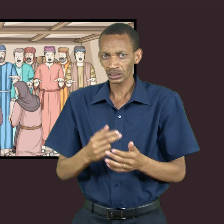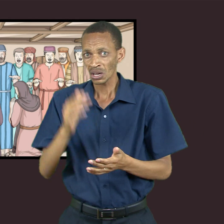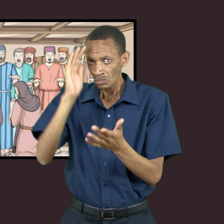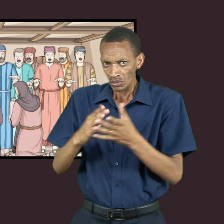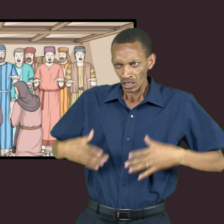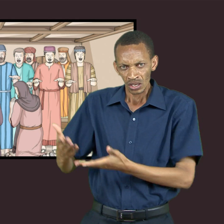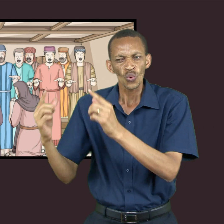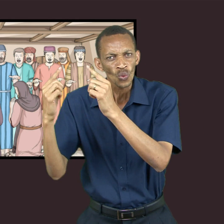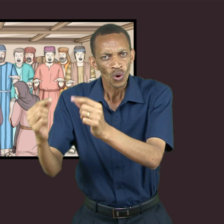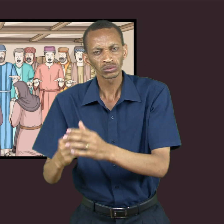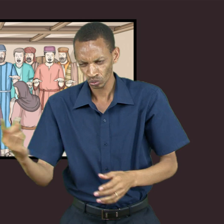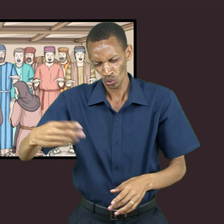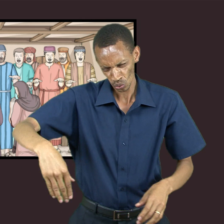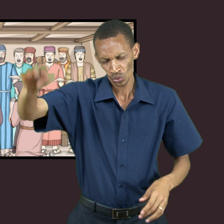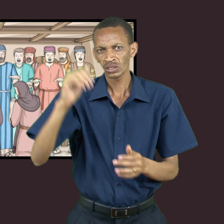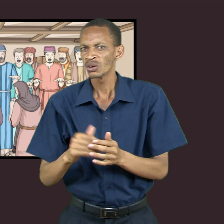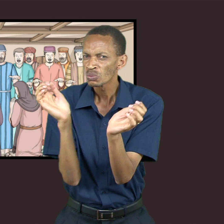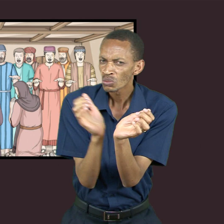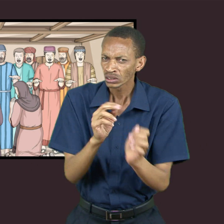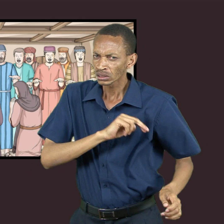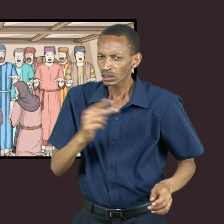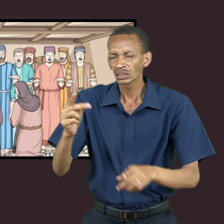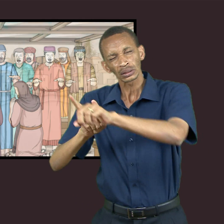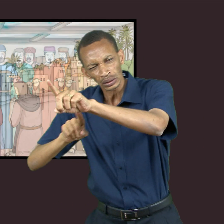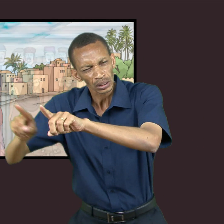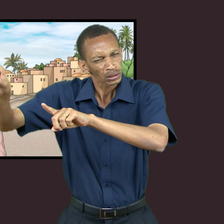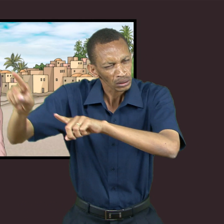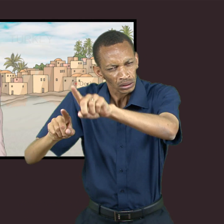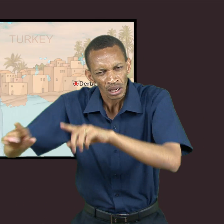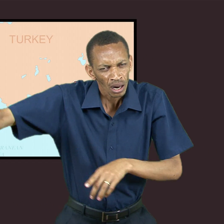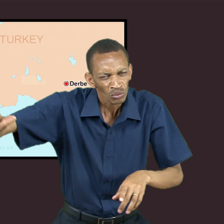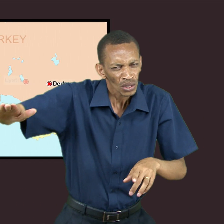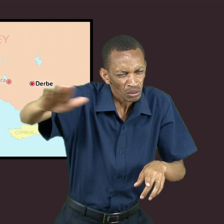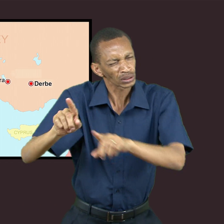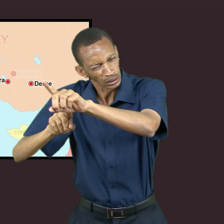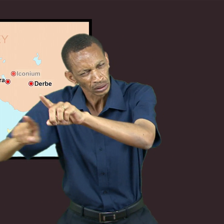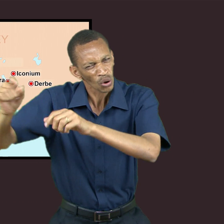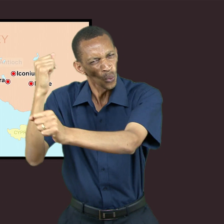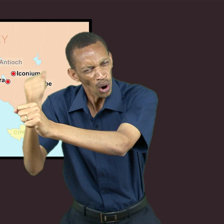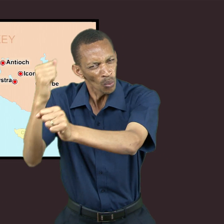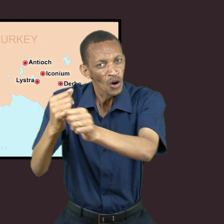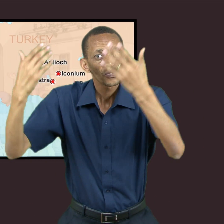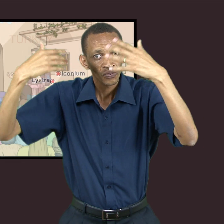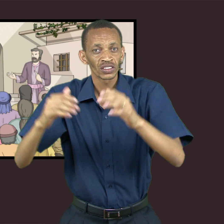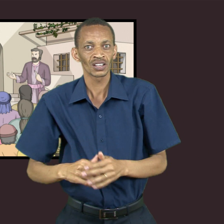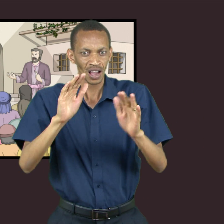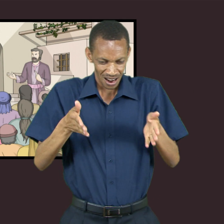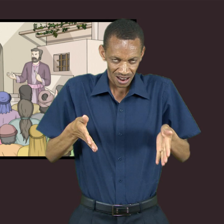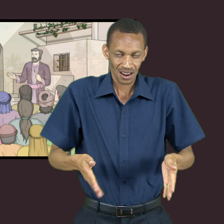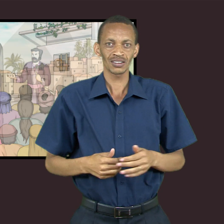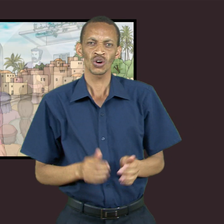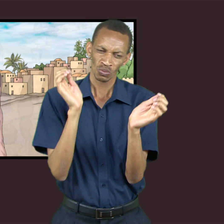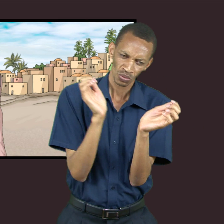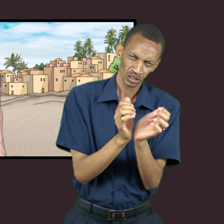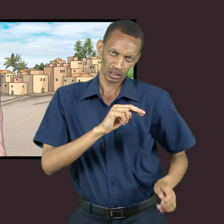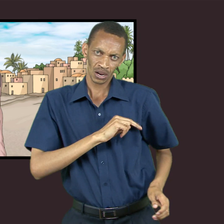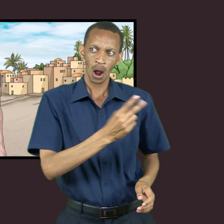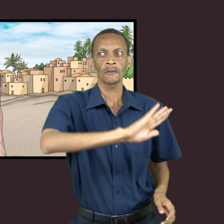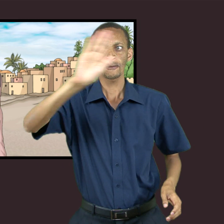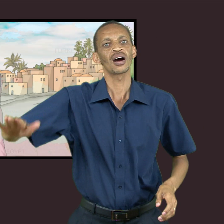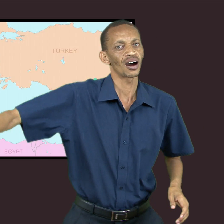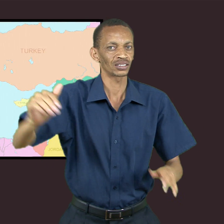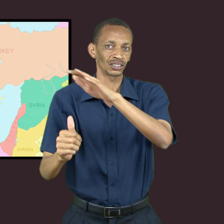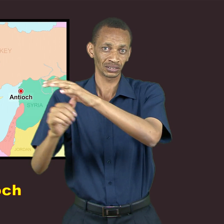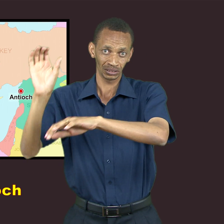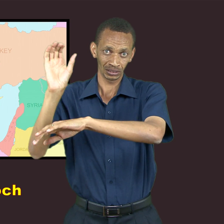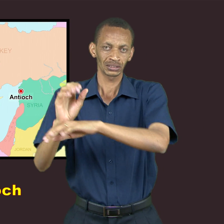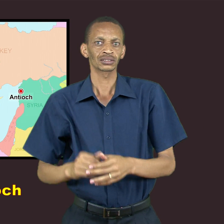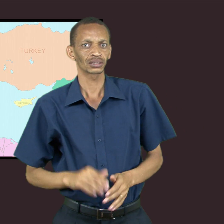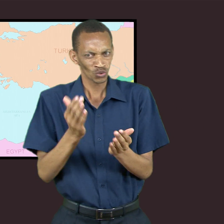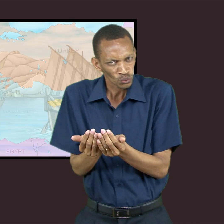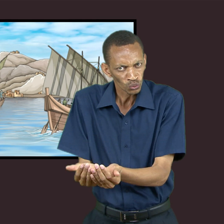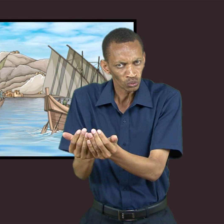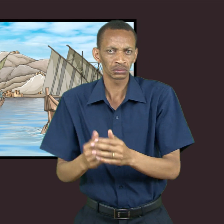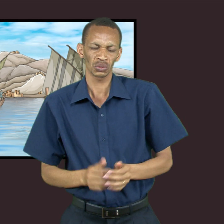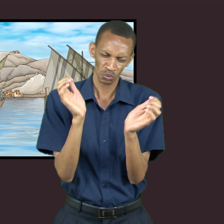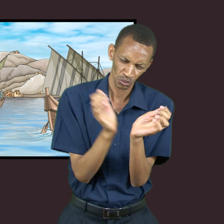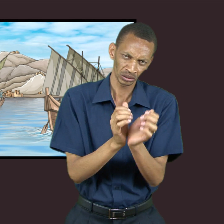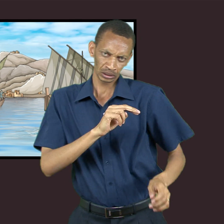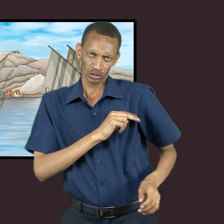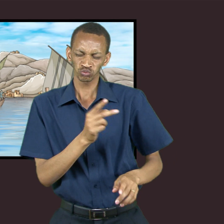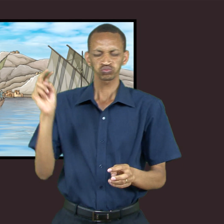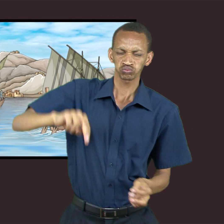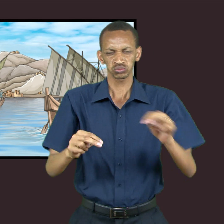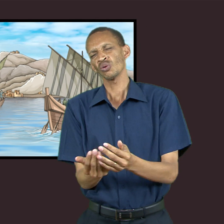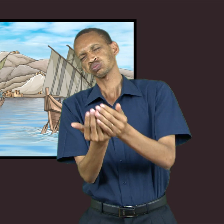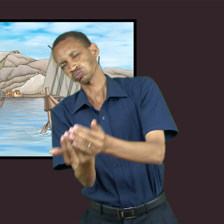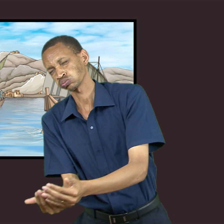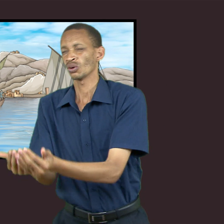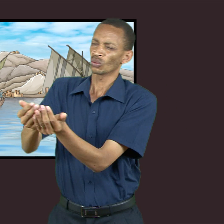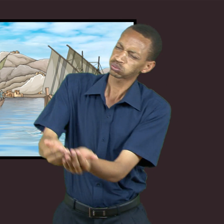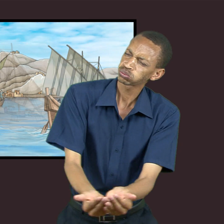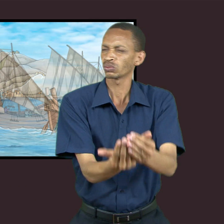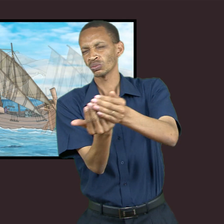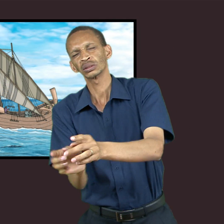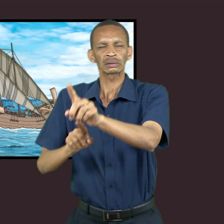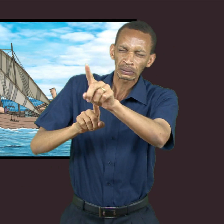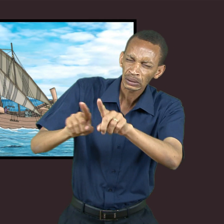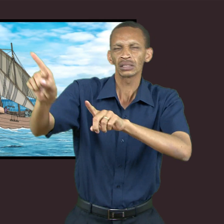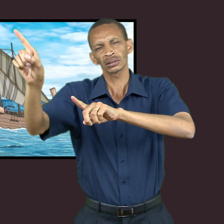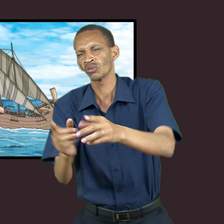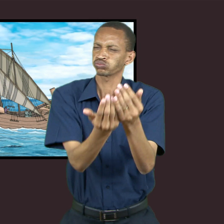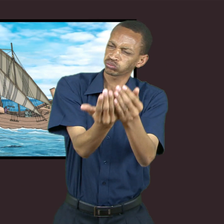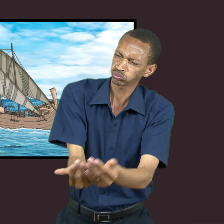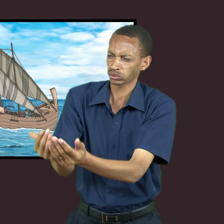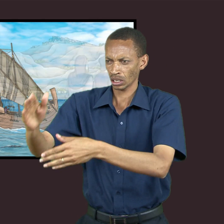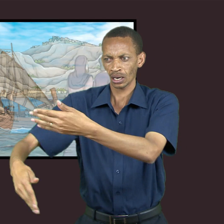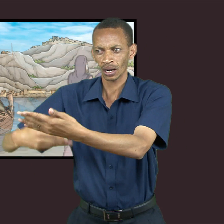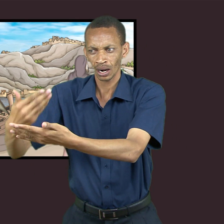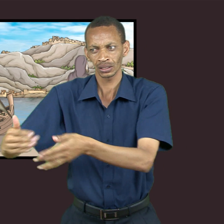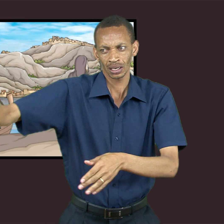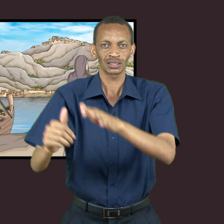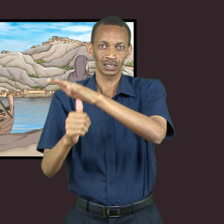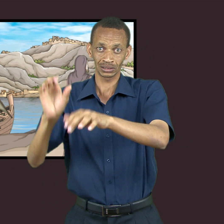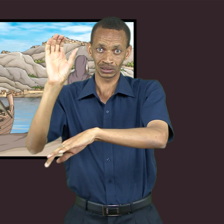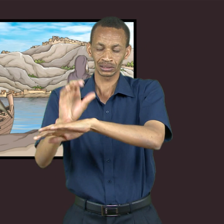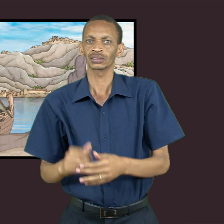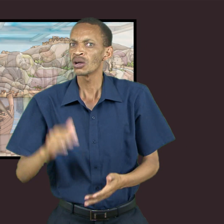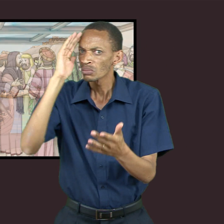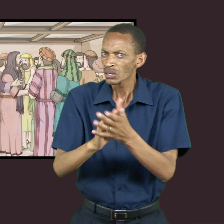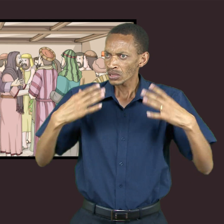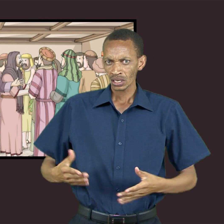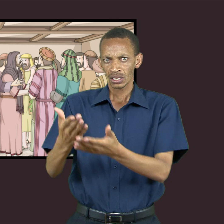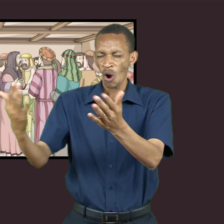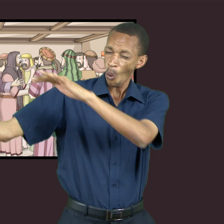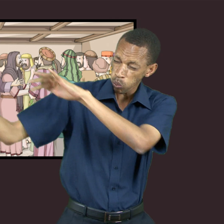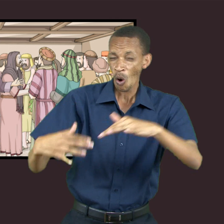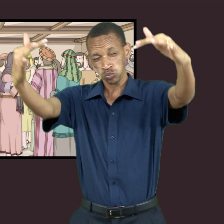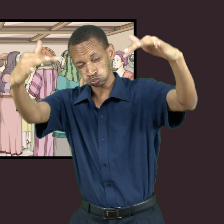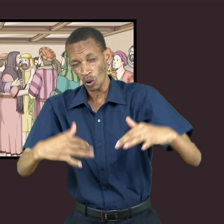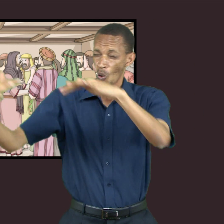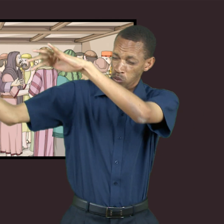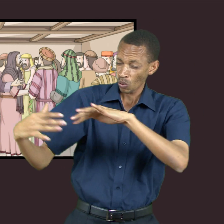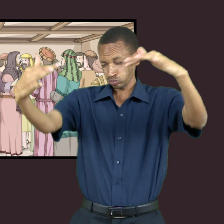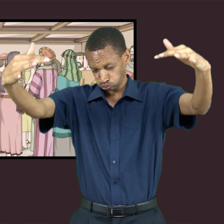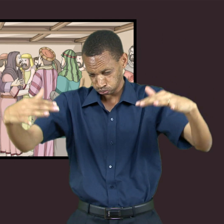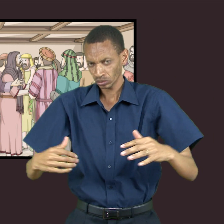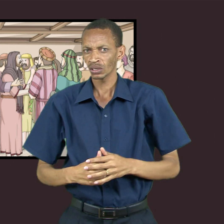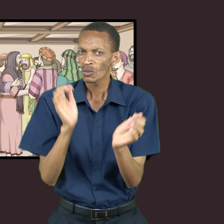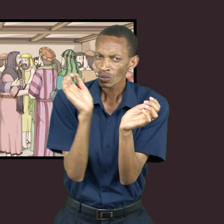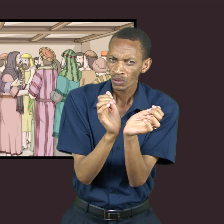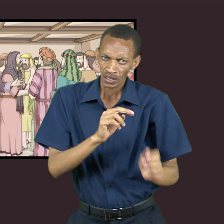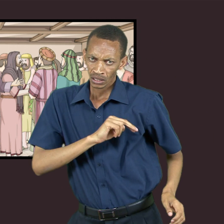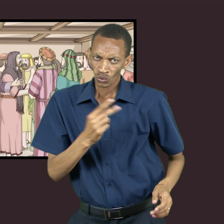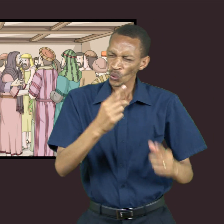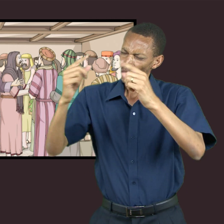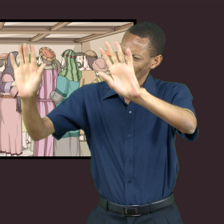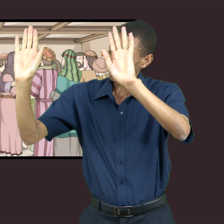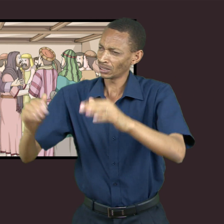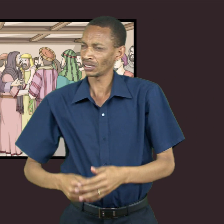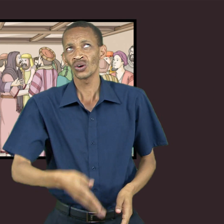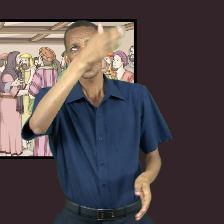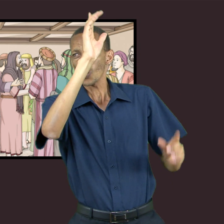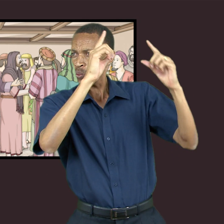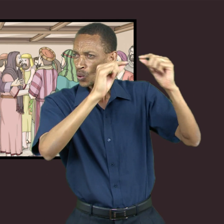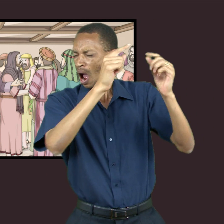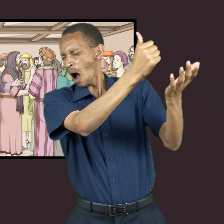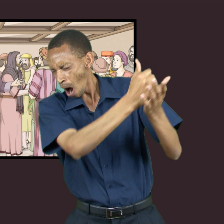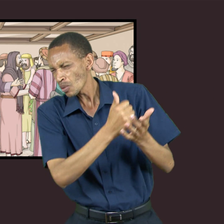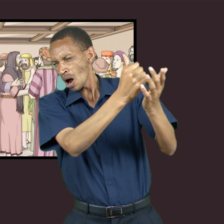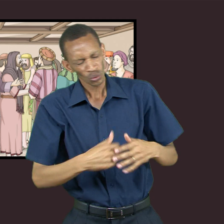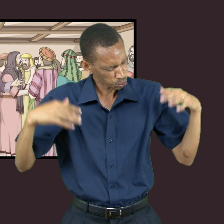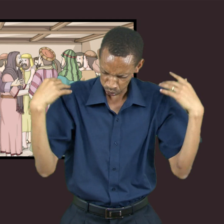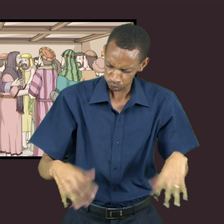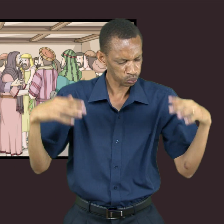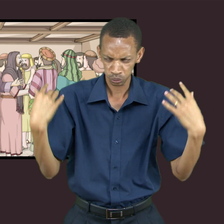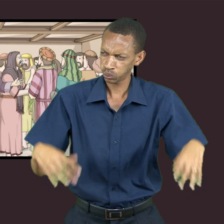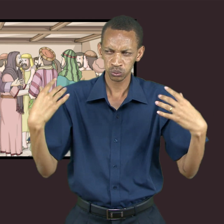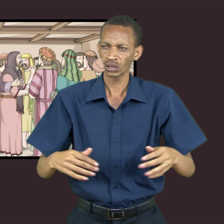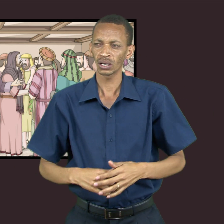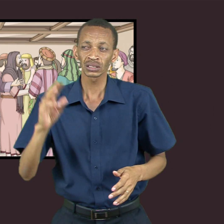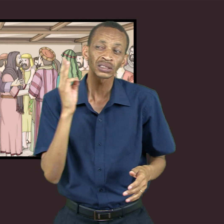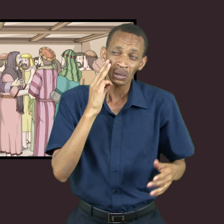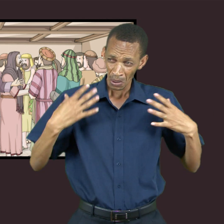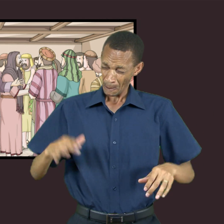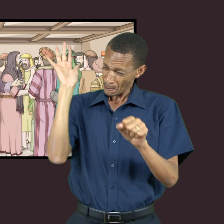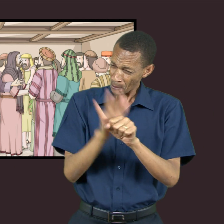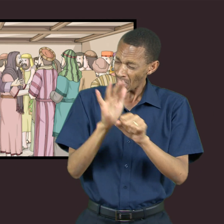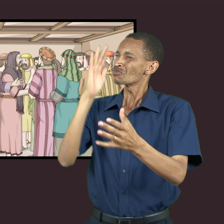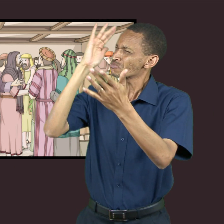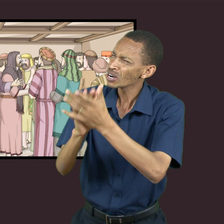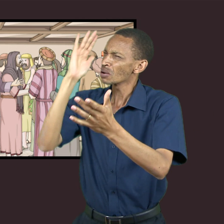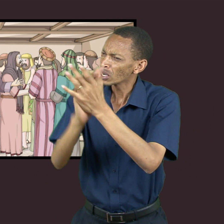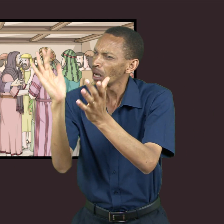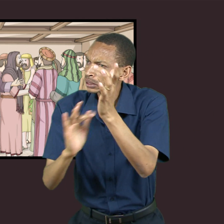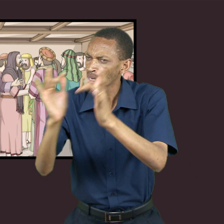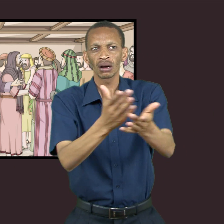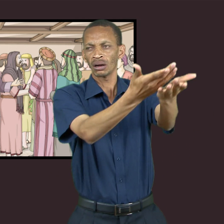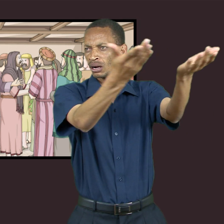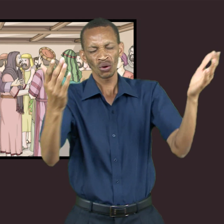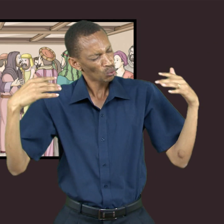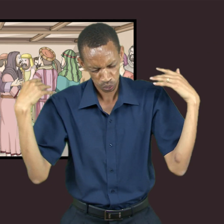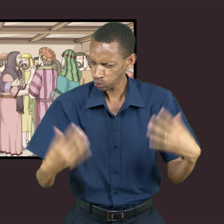When they arrived, they gathered the church together and reported all that God had done through them, and how He had opened the door of faith to the Gentiles.